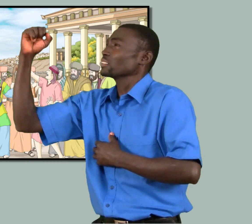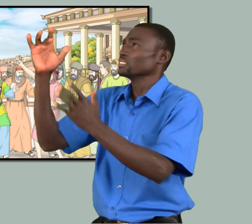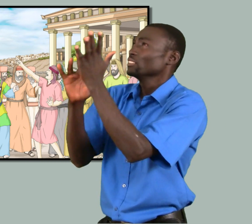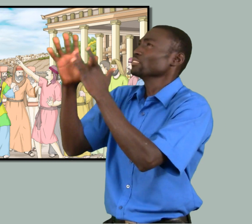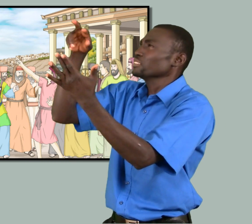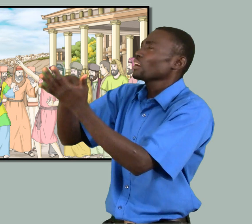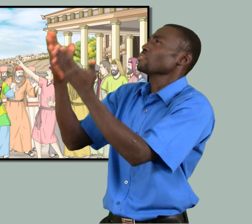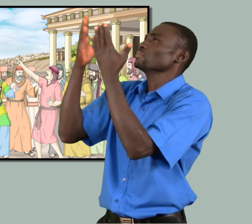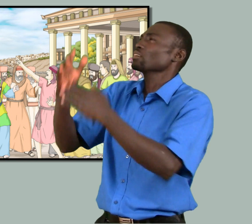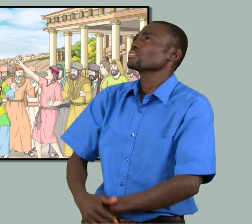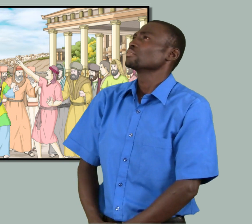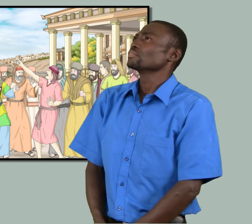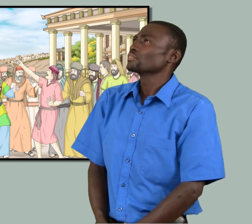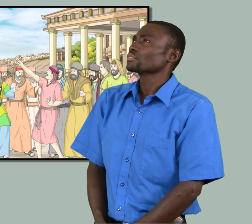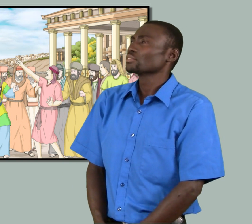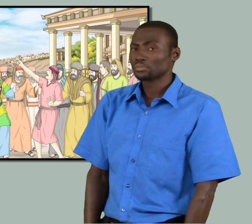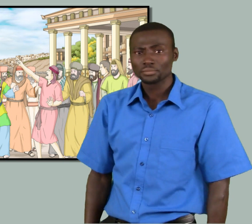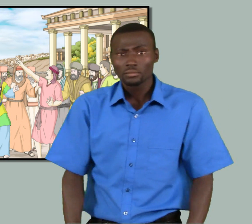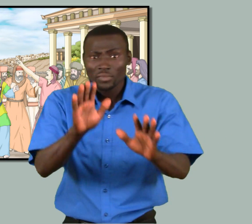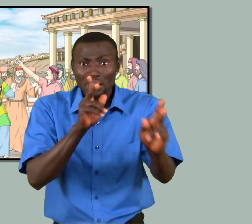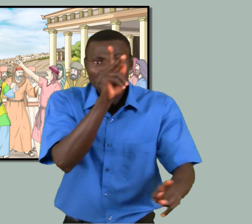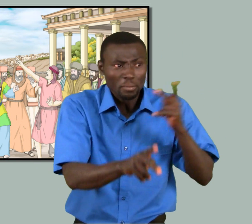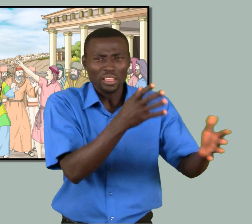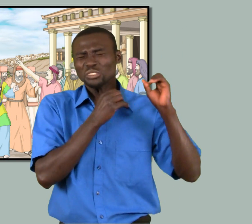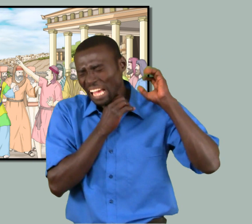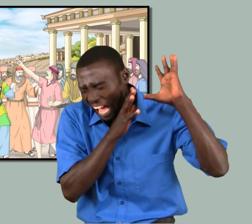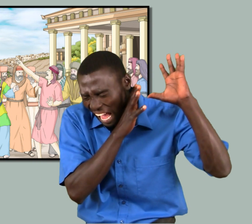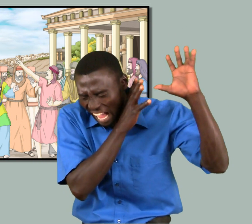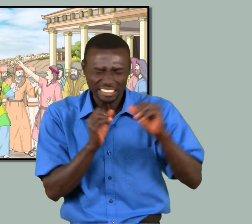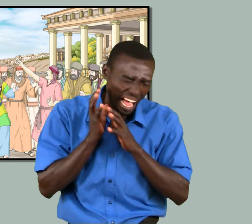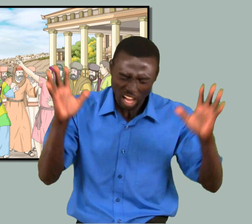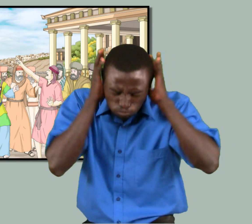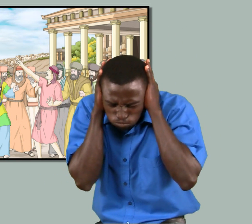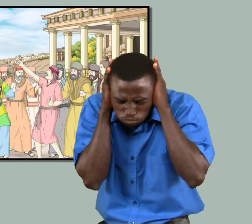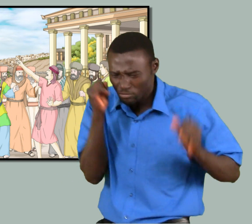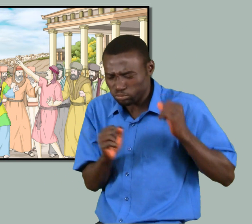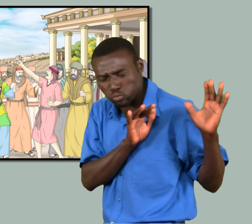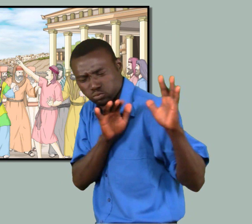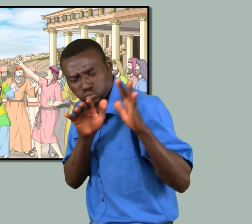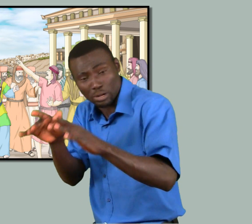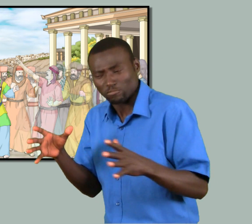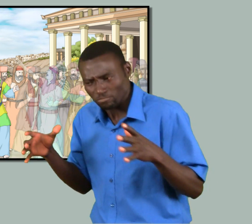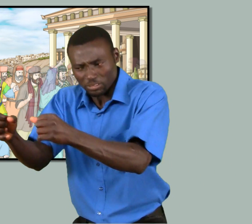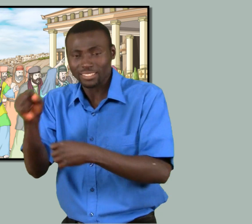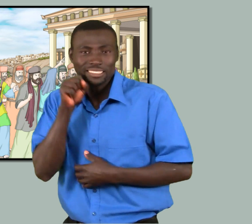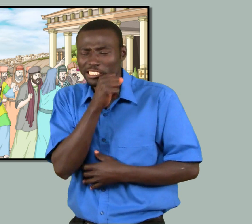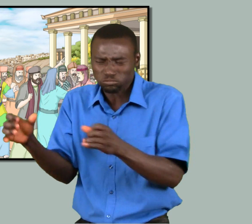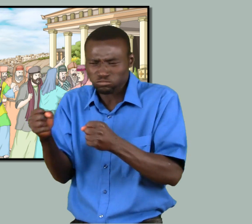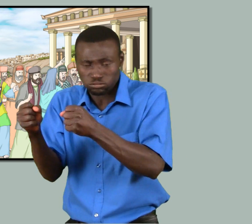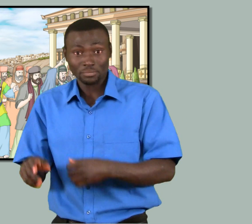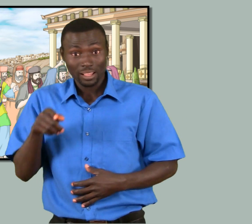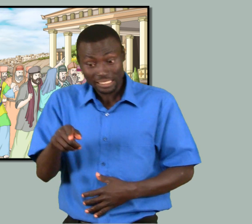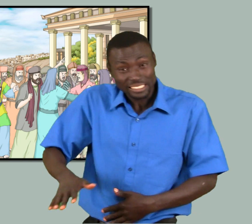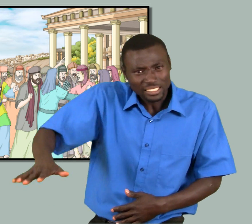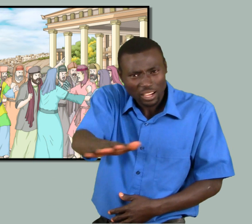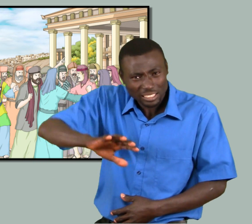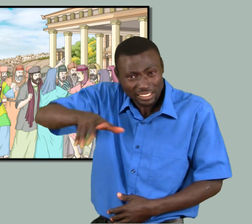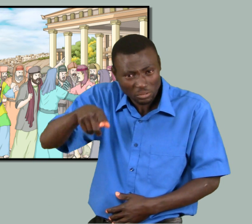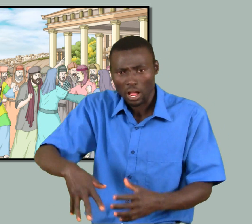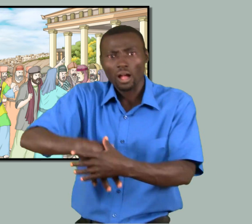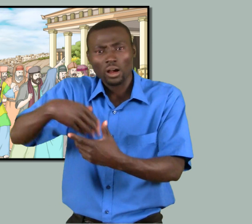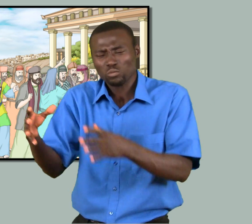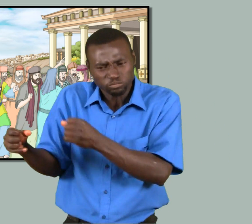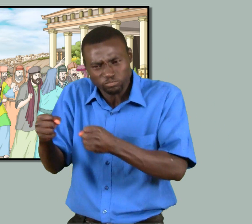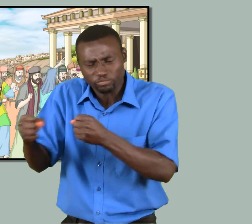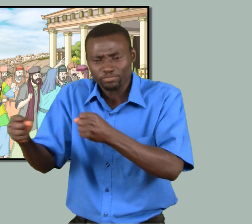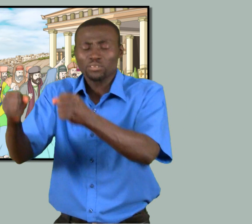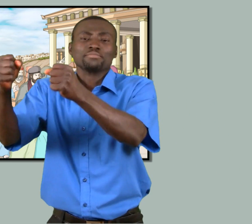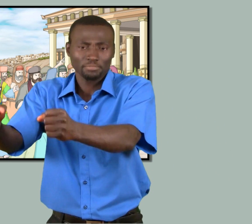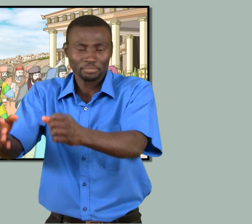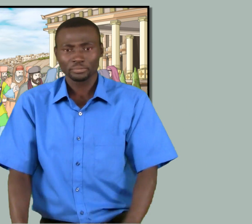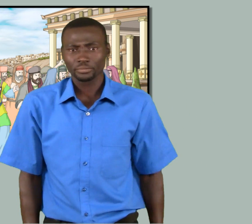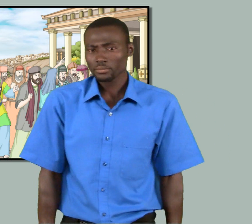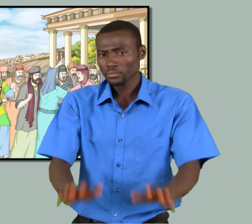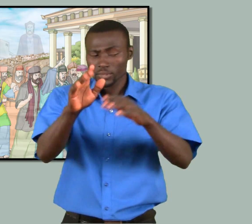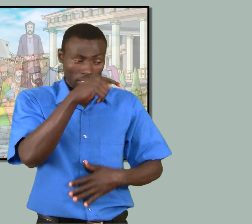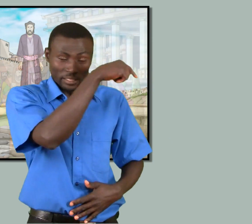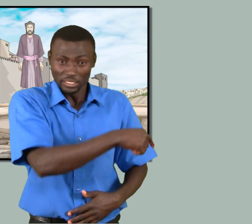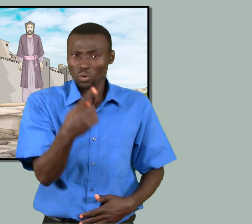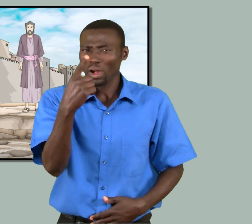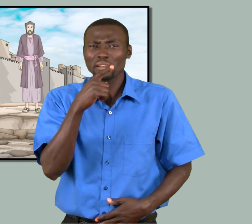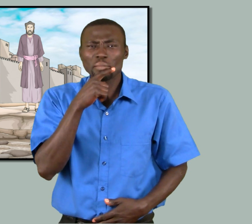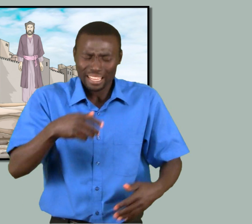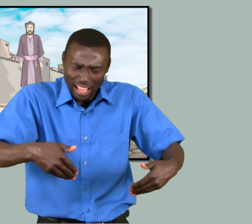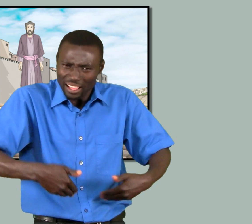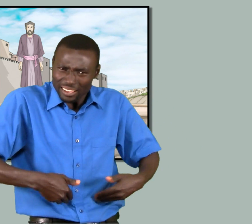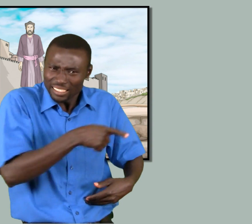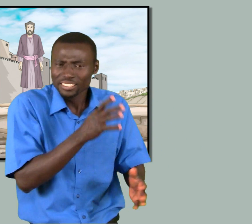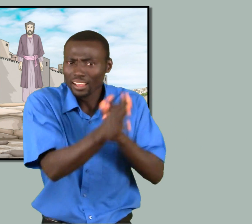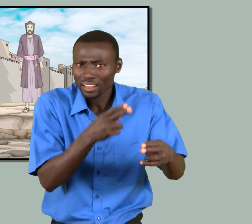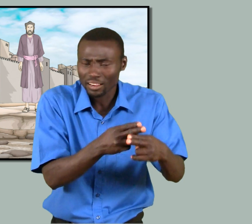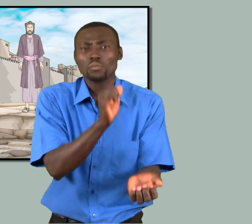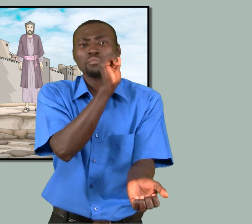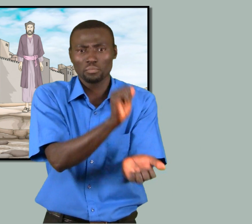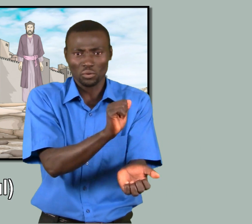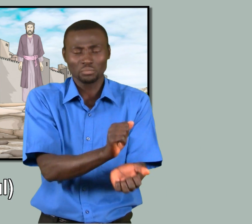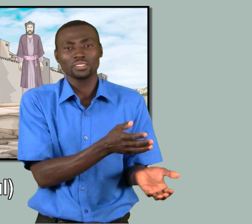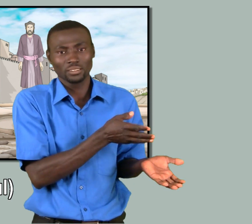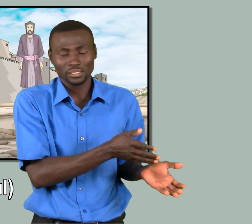At this they covered their ears, cried out in a loud voice, and rushed together at him. They dragged him out of the city and began to stone him.